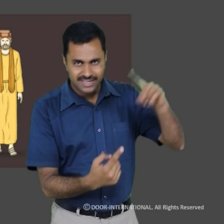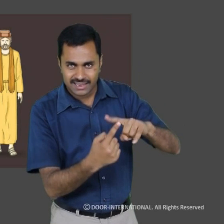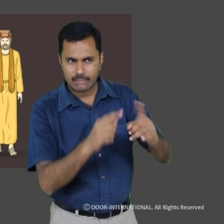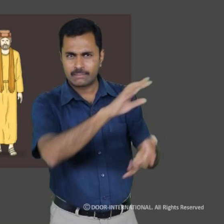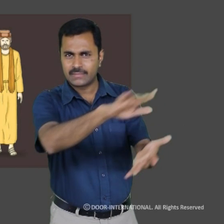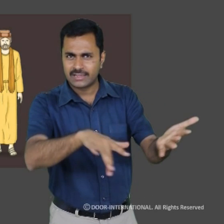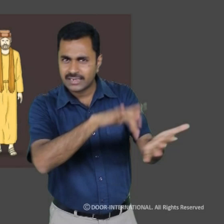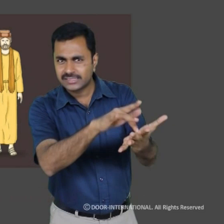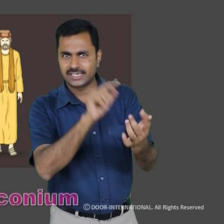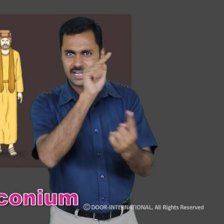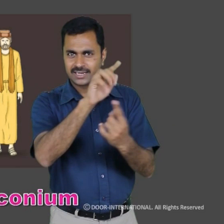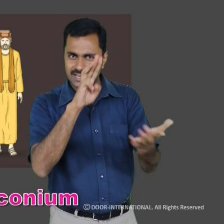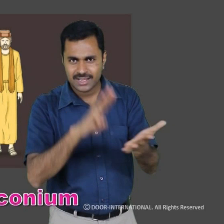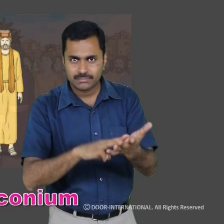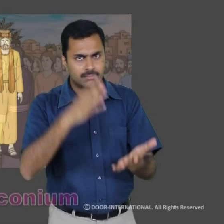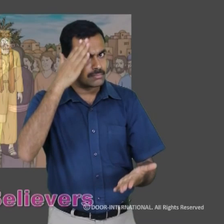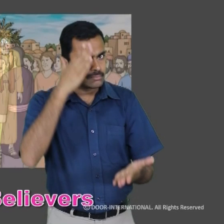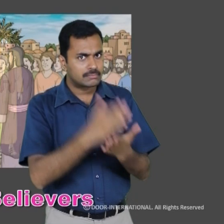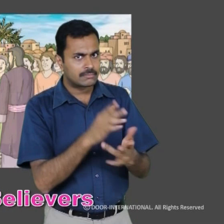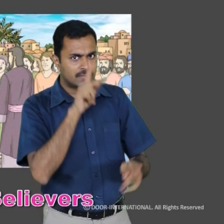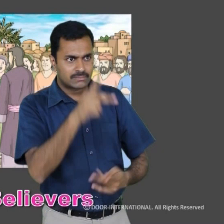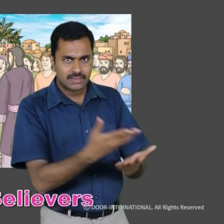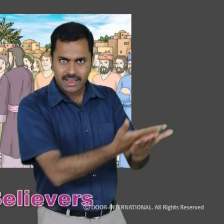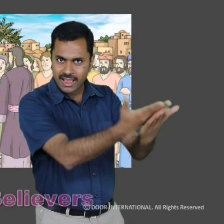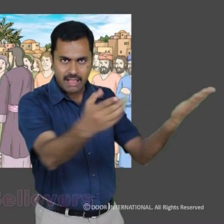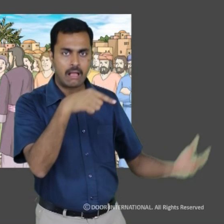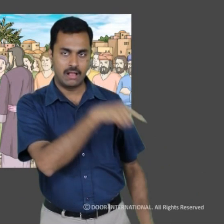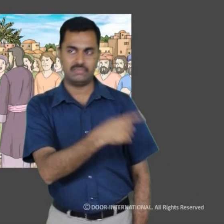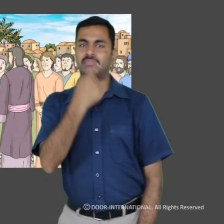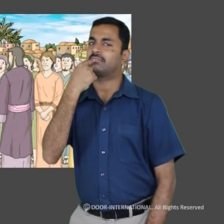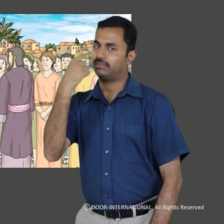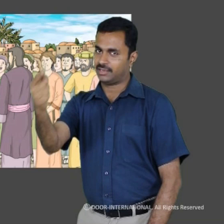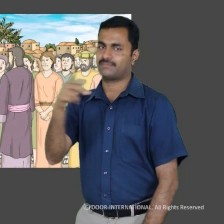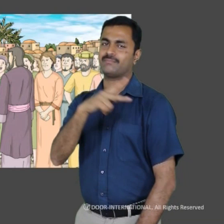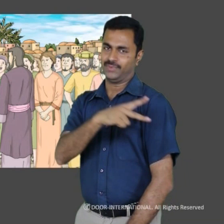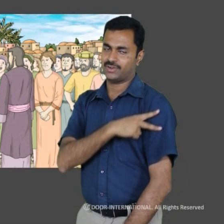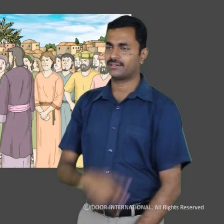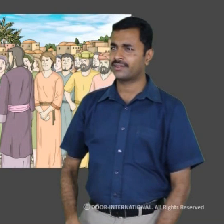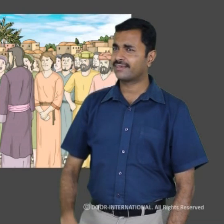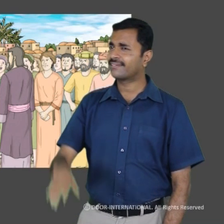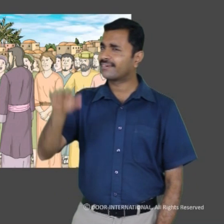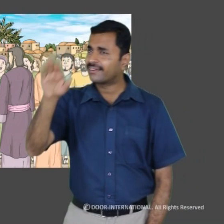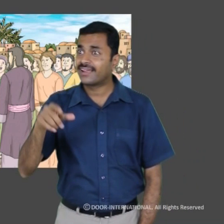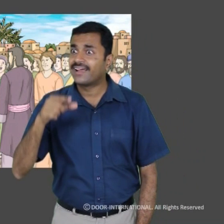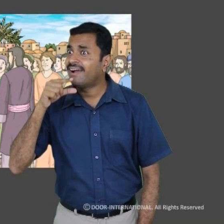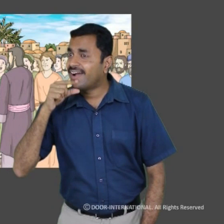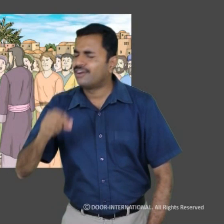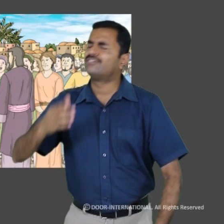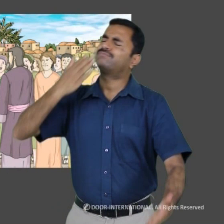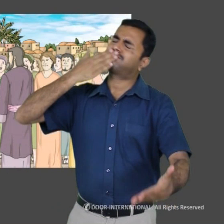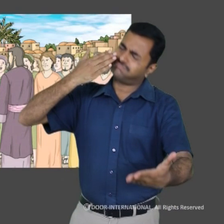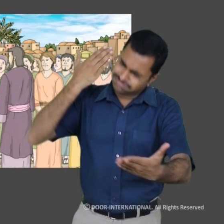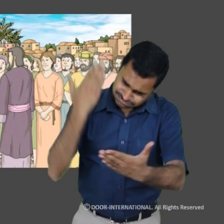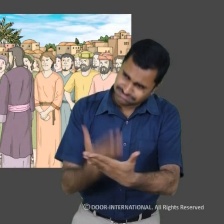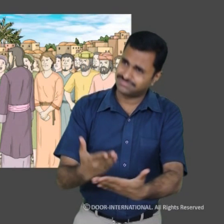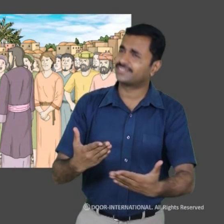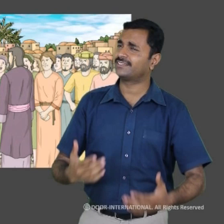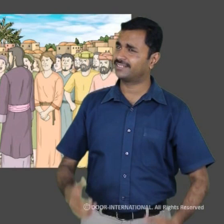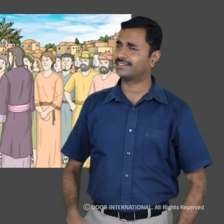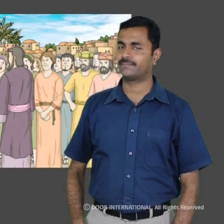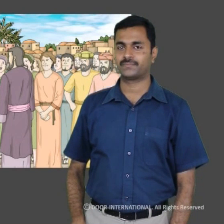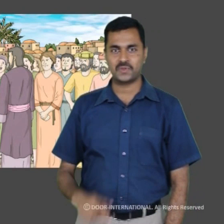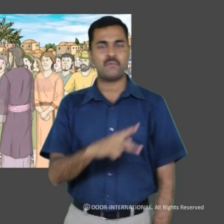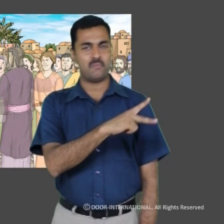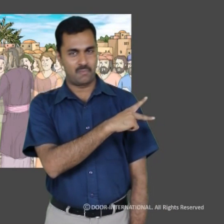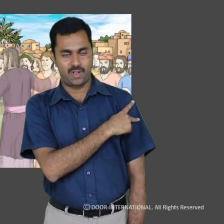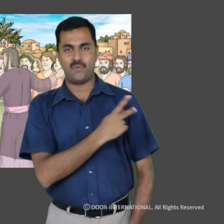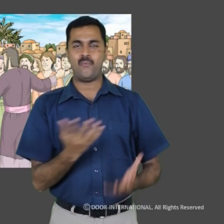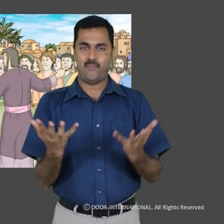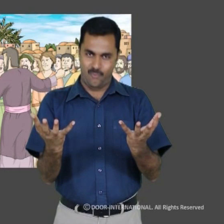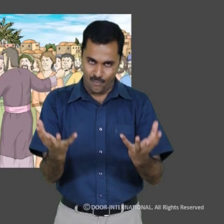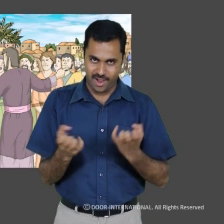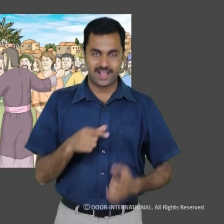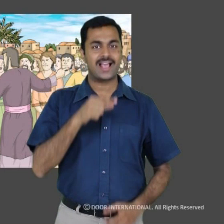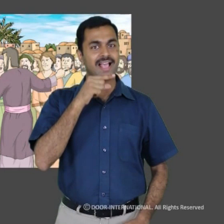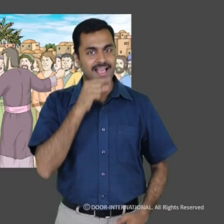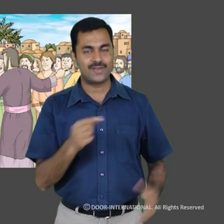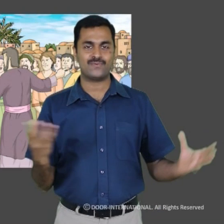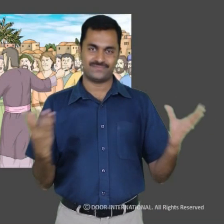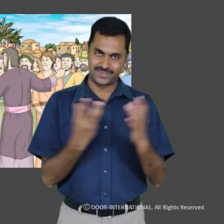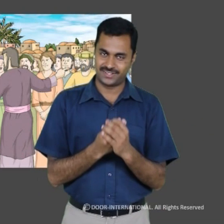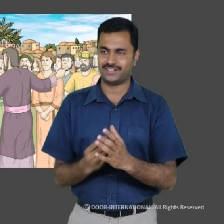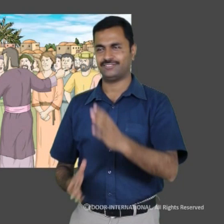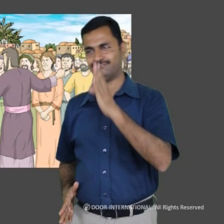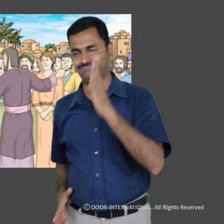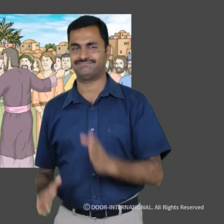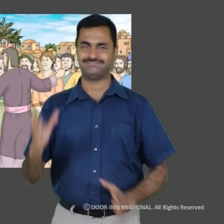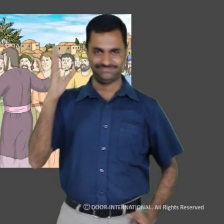The brothers in Lystra and Iconium spoke well of him.